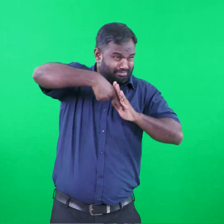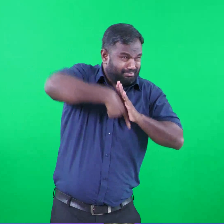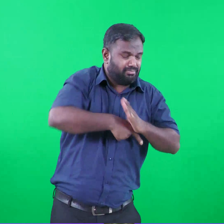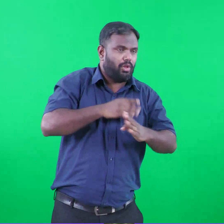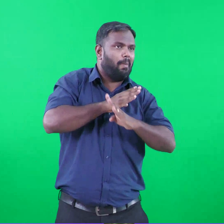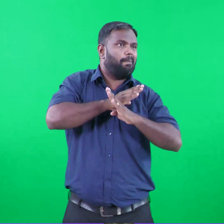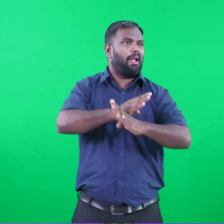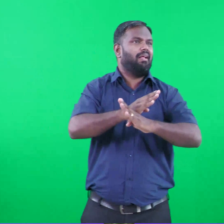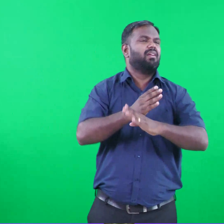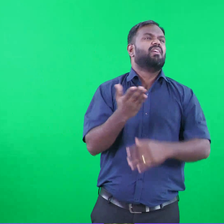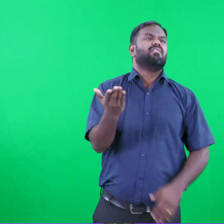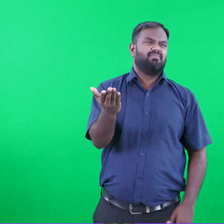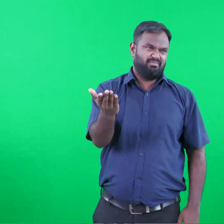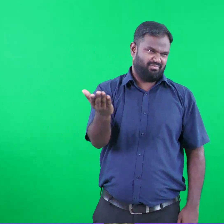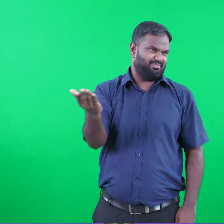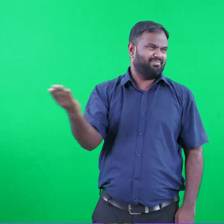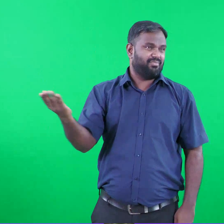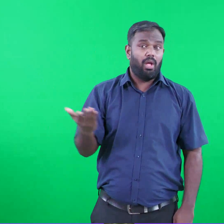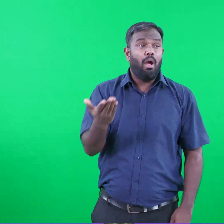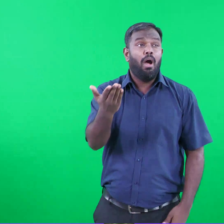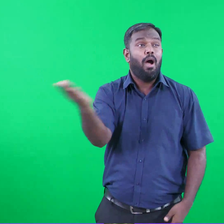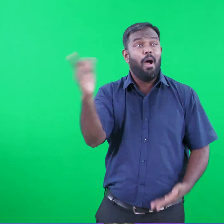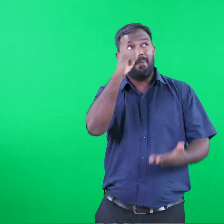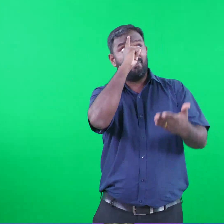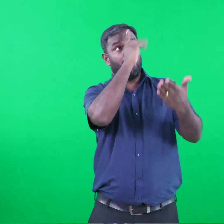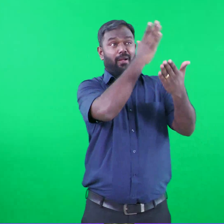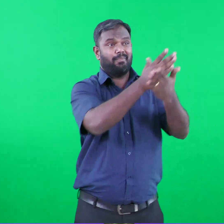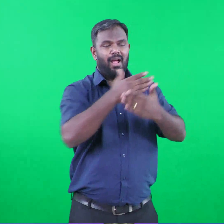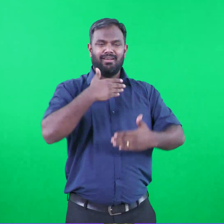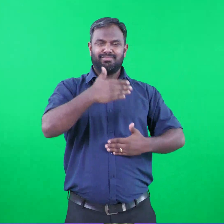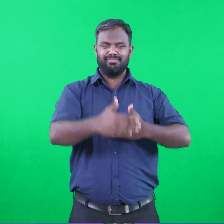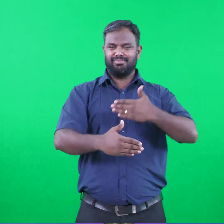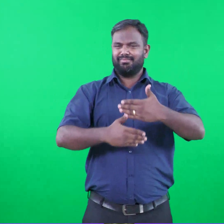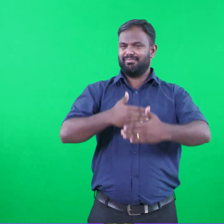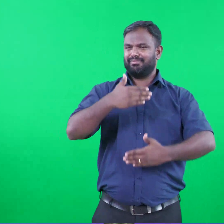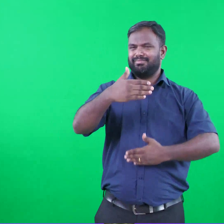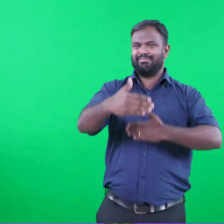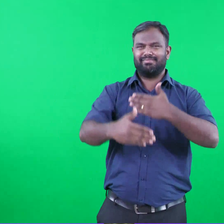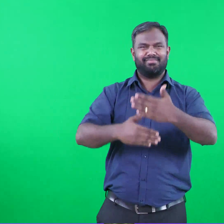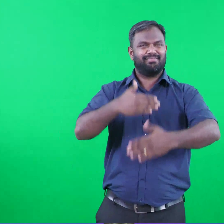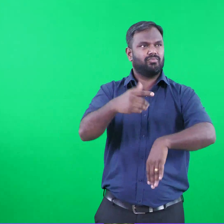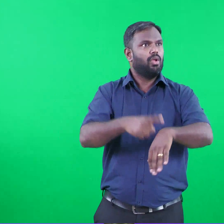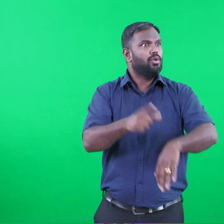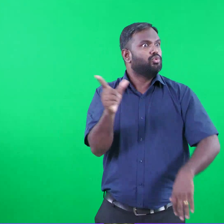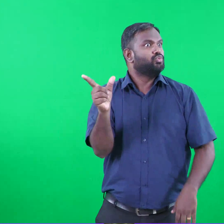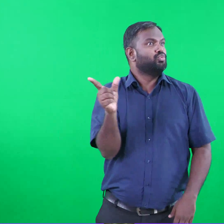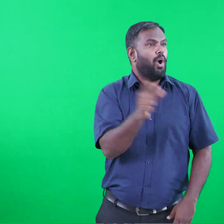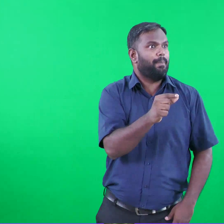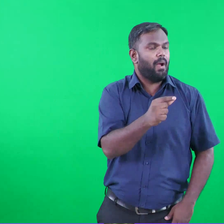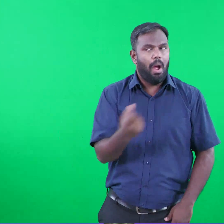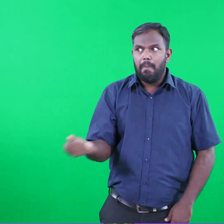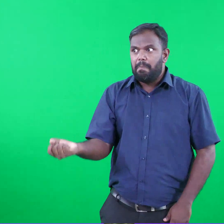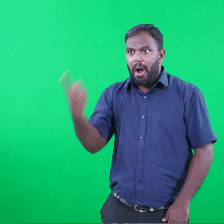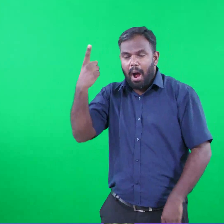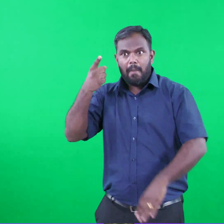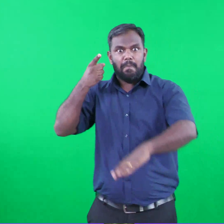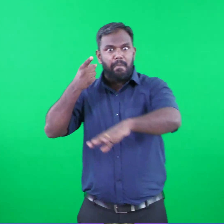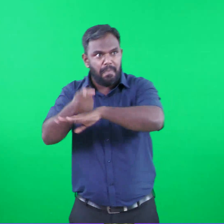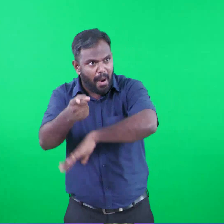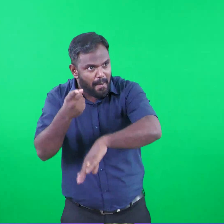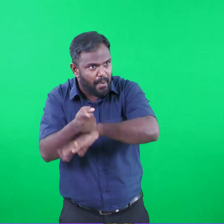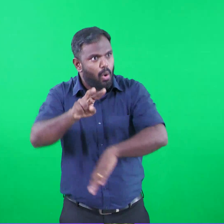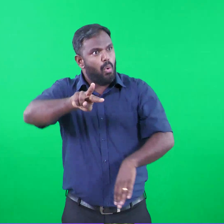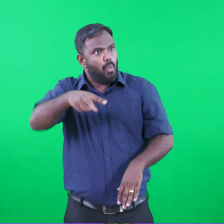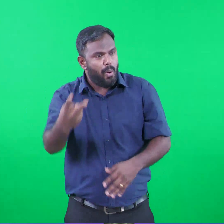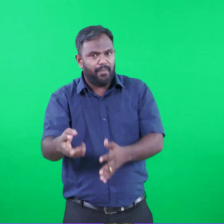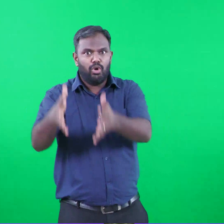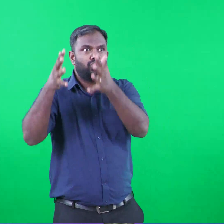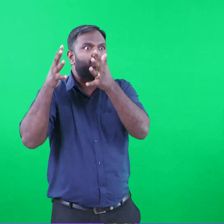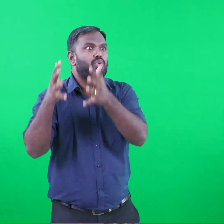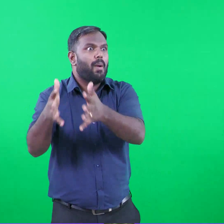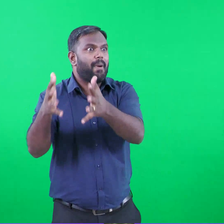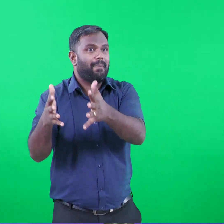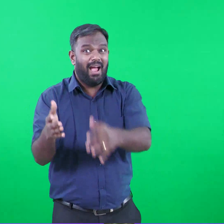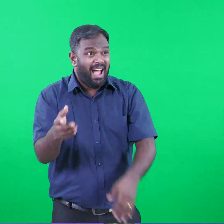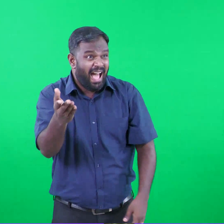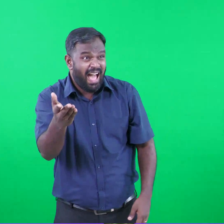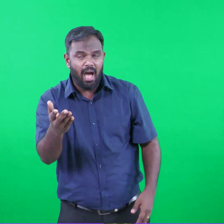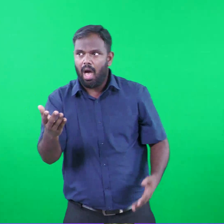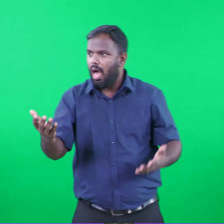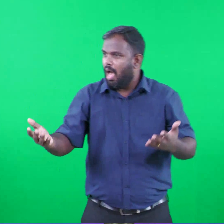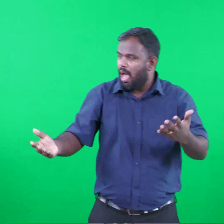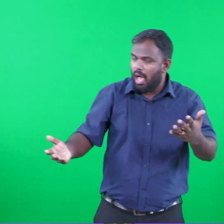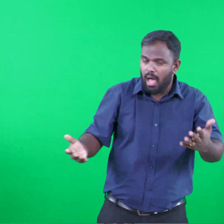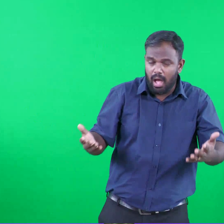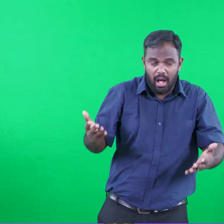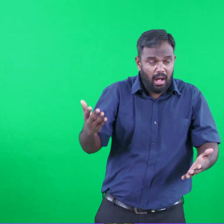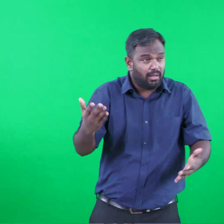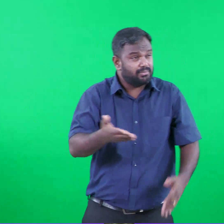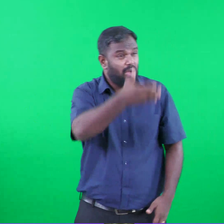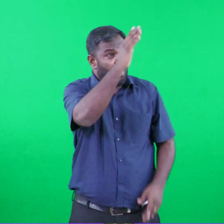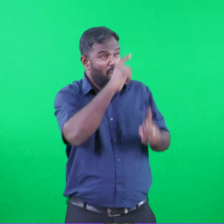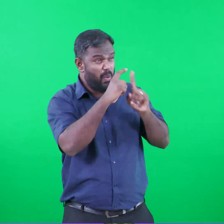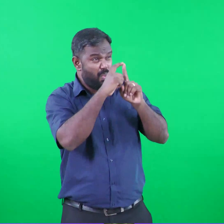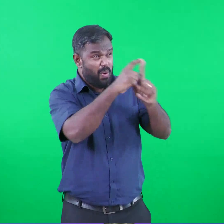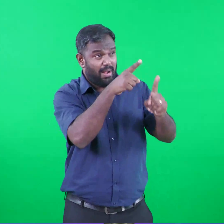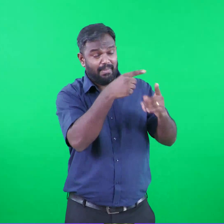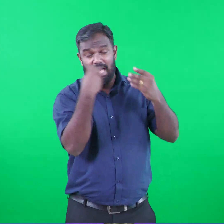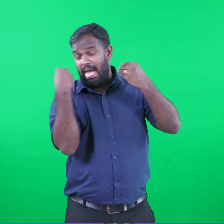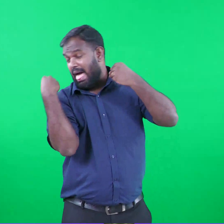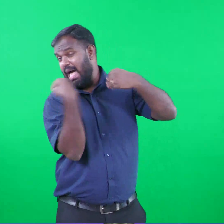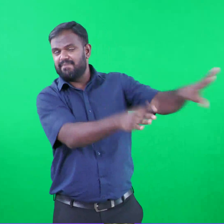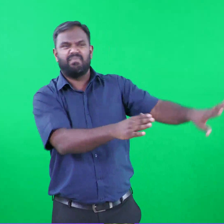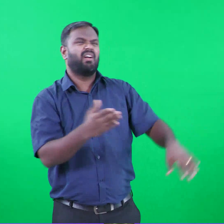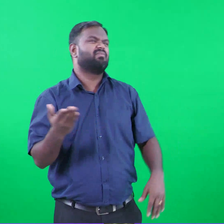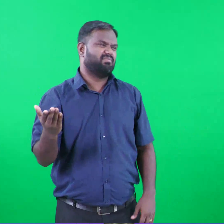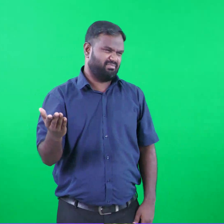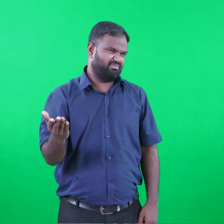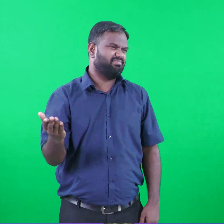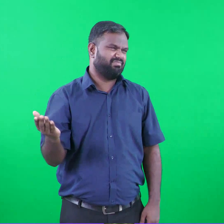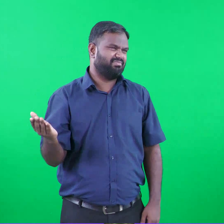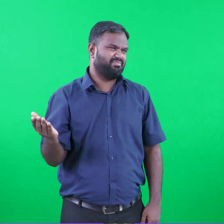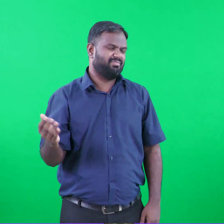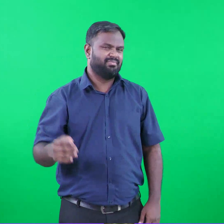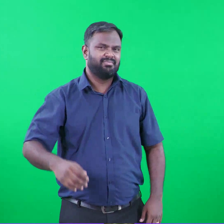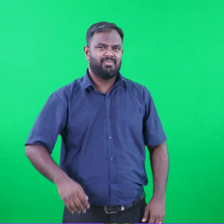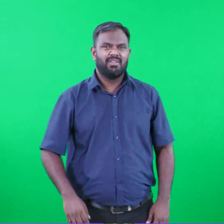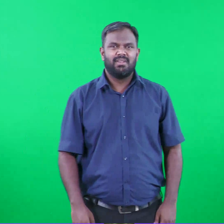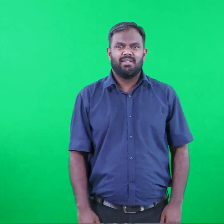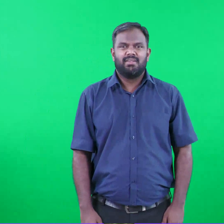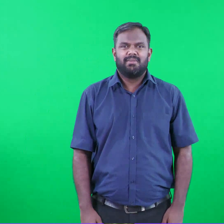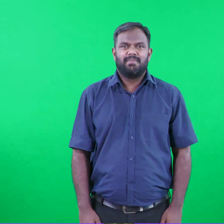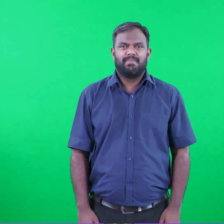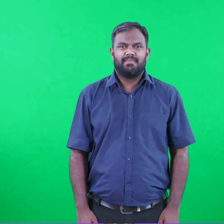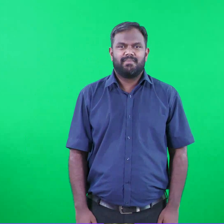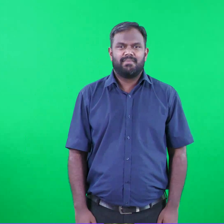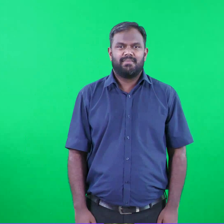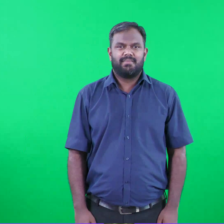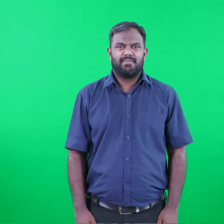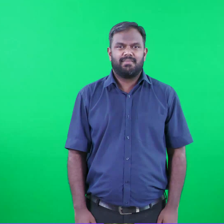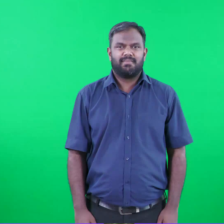When trouble or persecution comes because of the word, they quickly fall away.